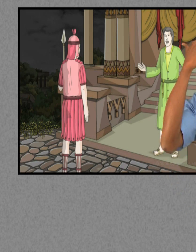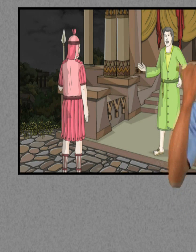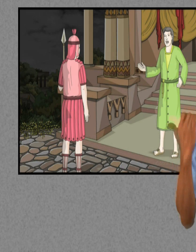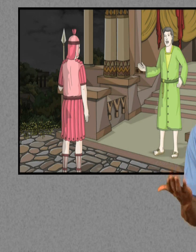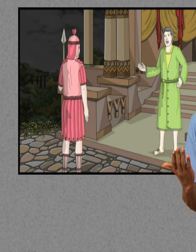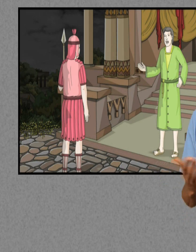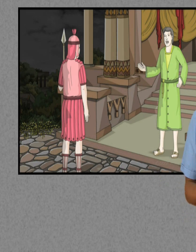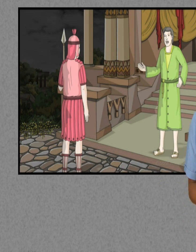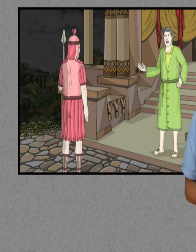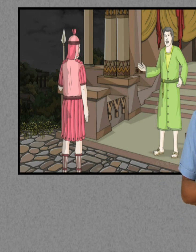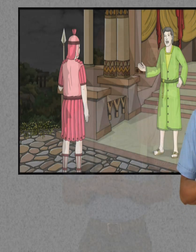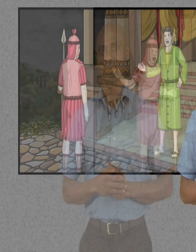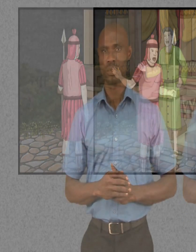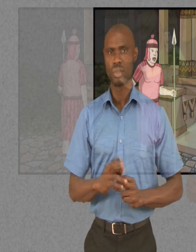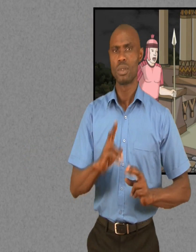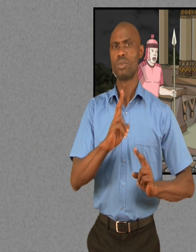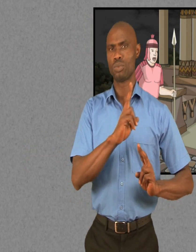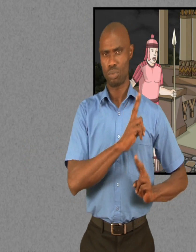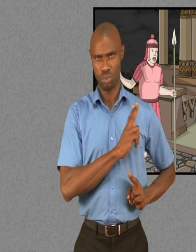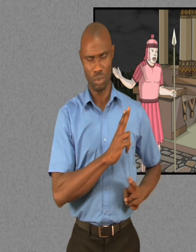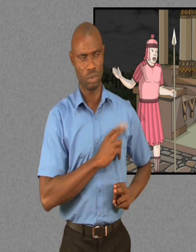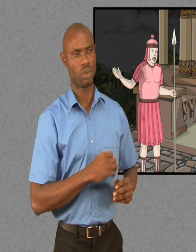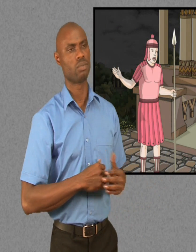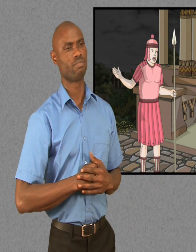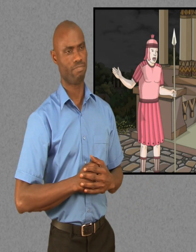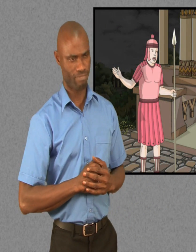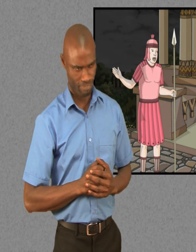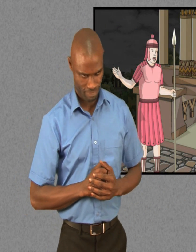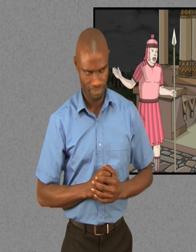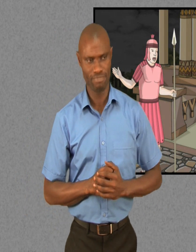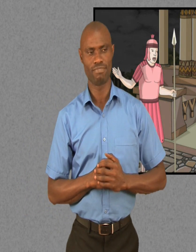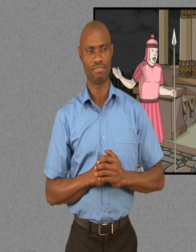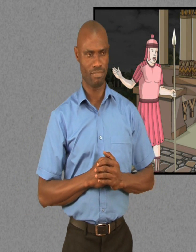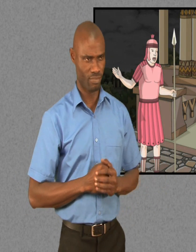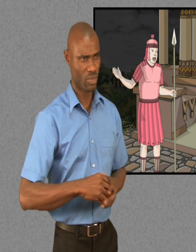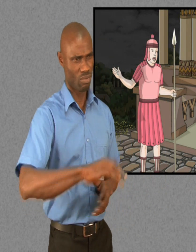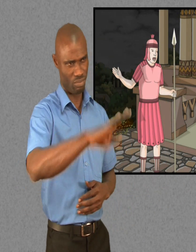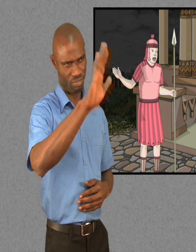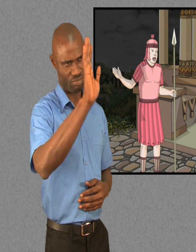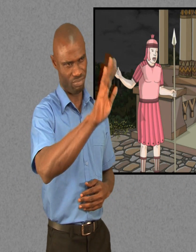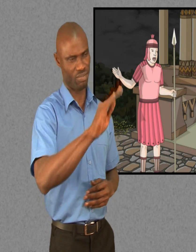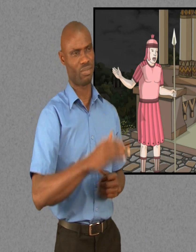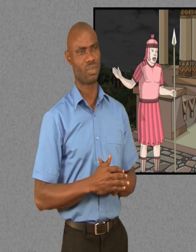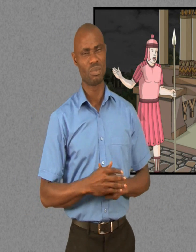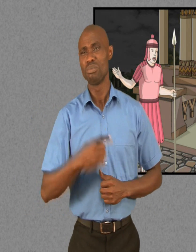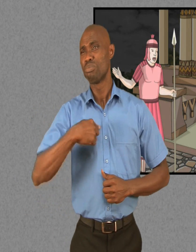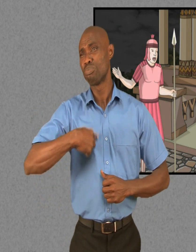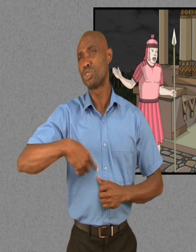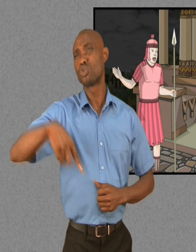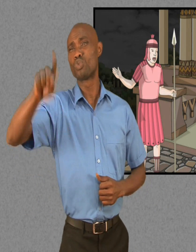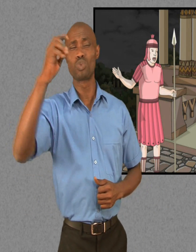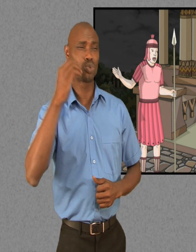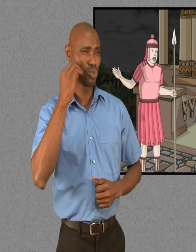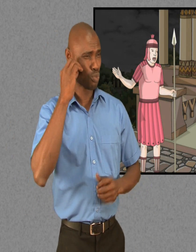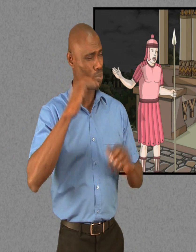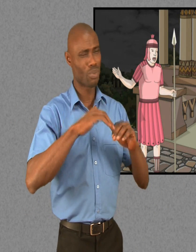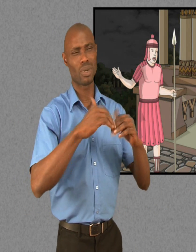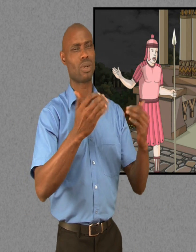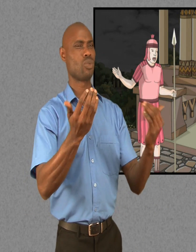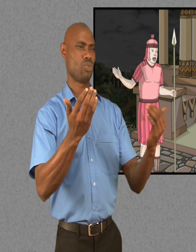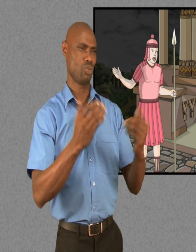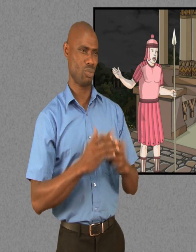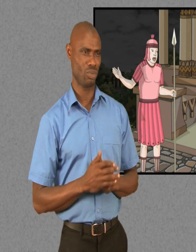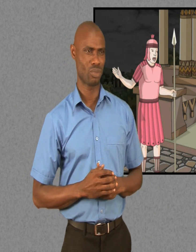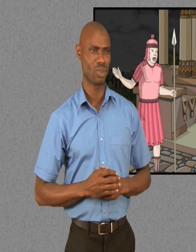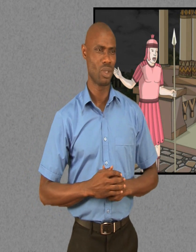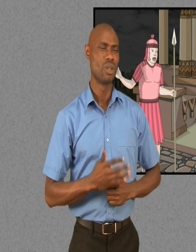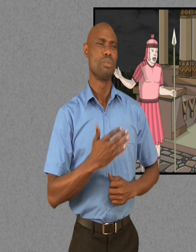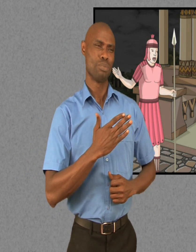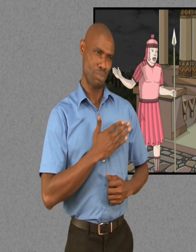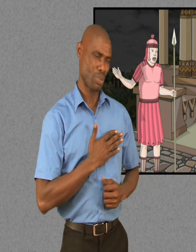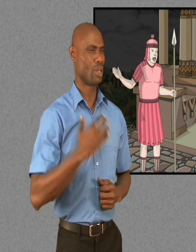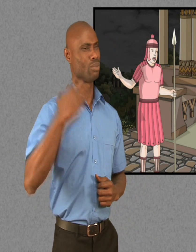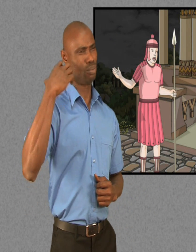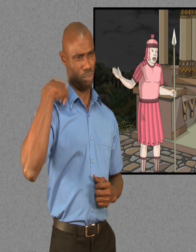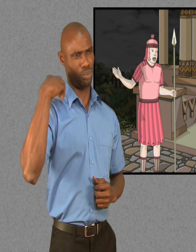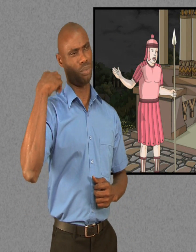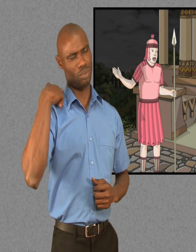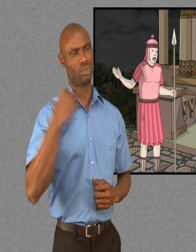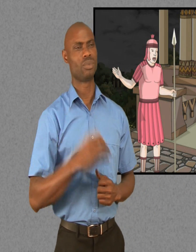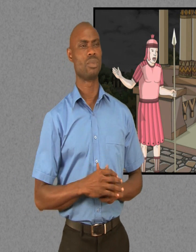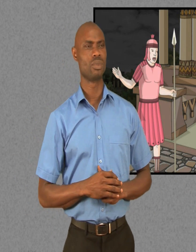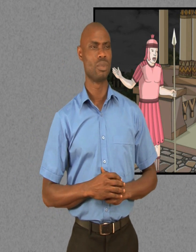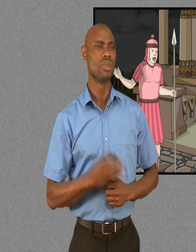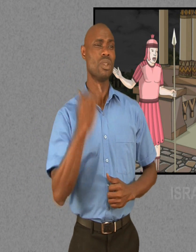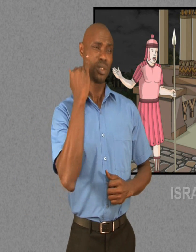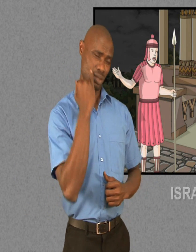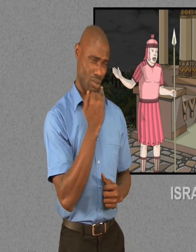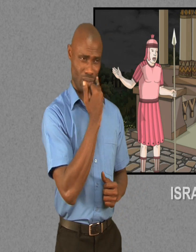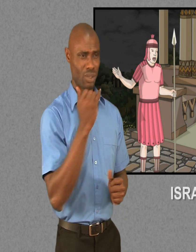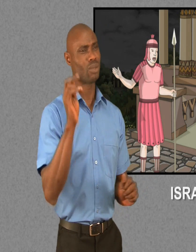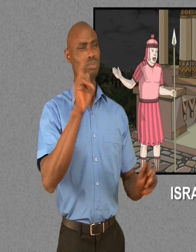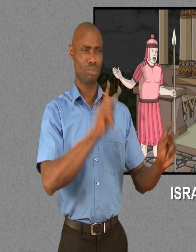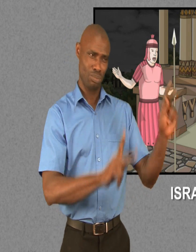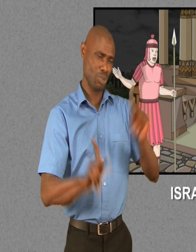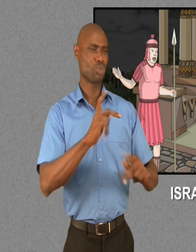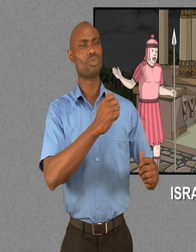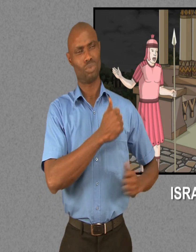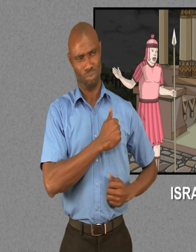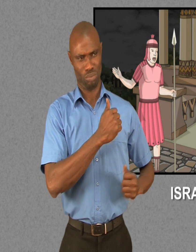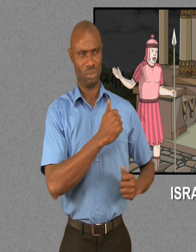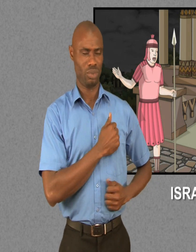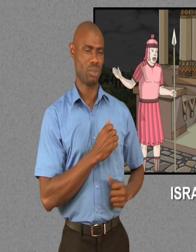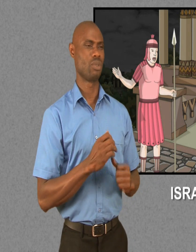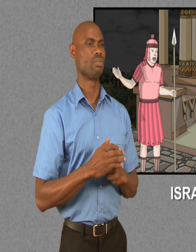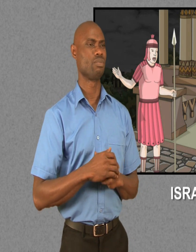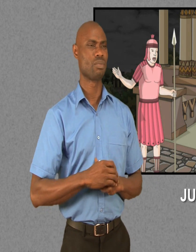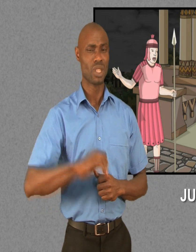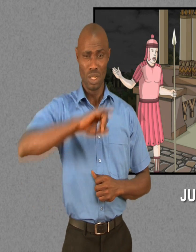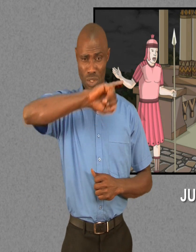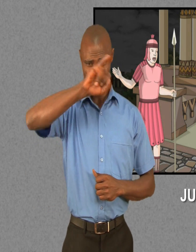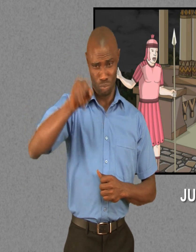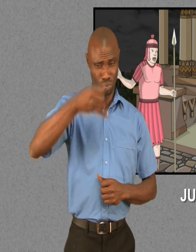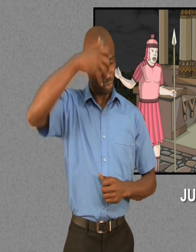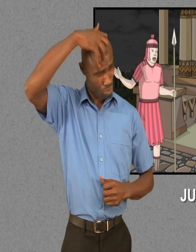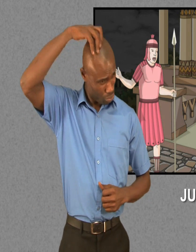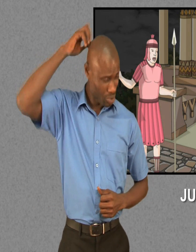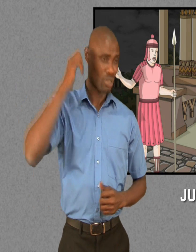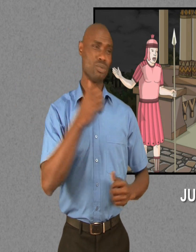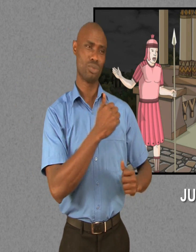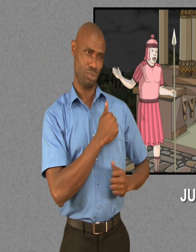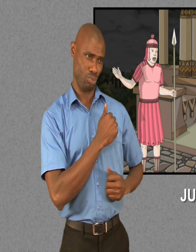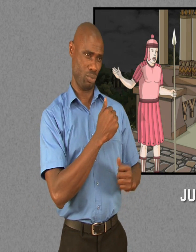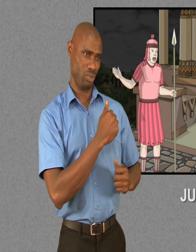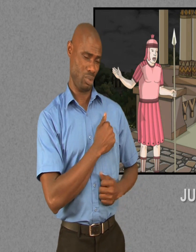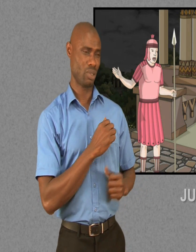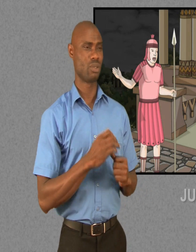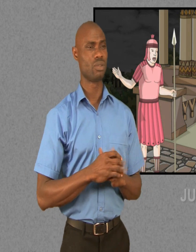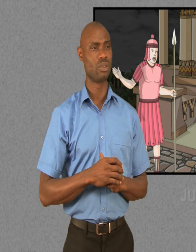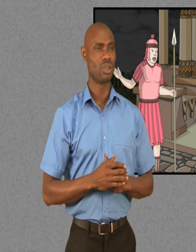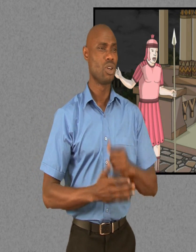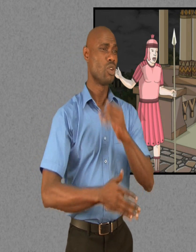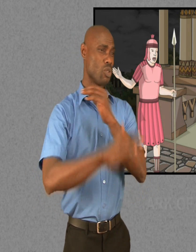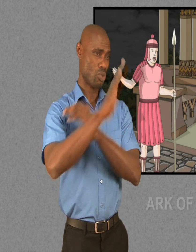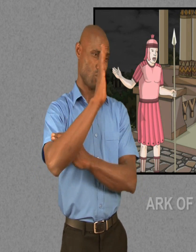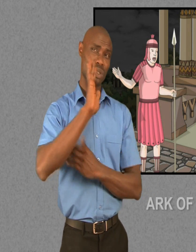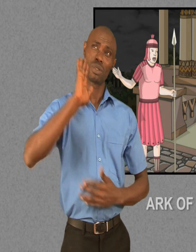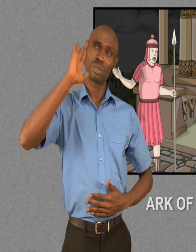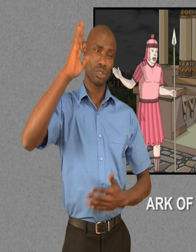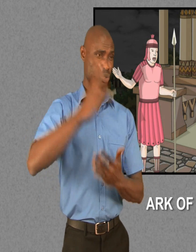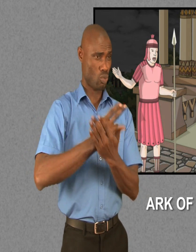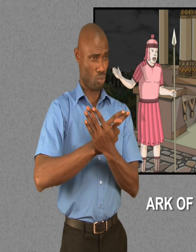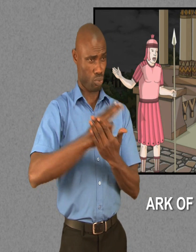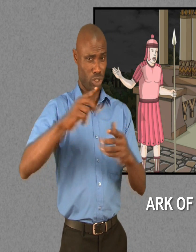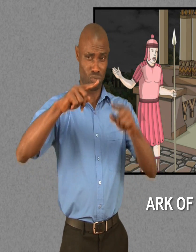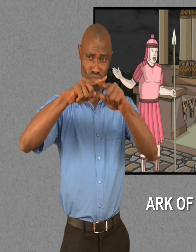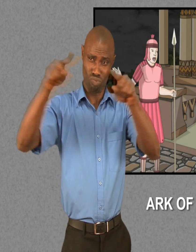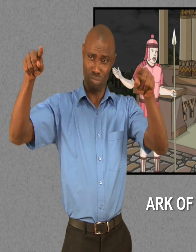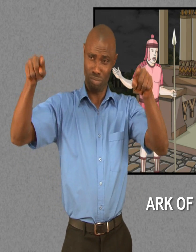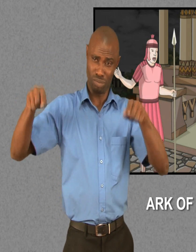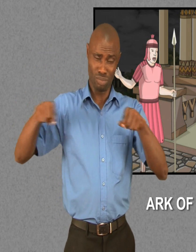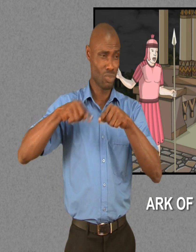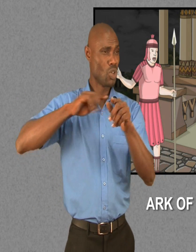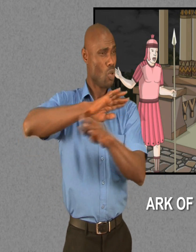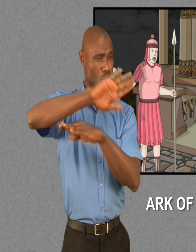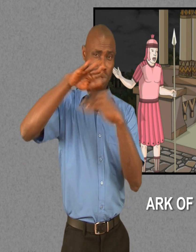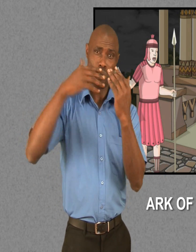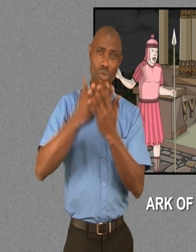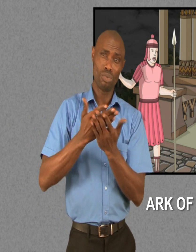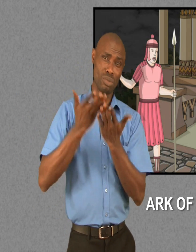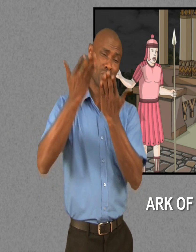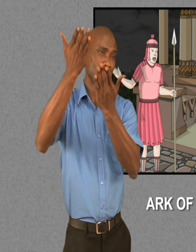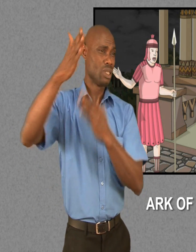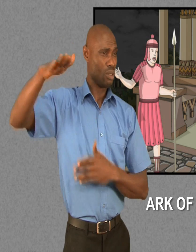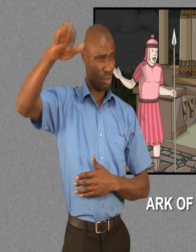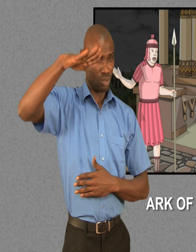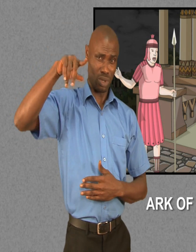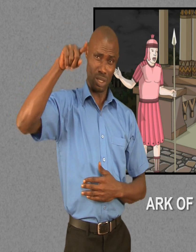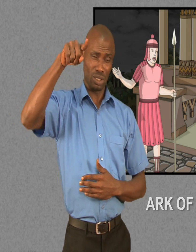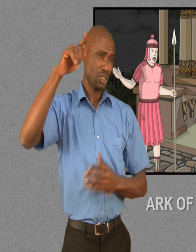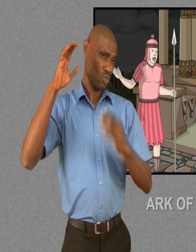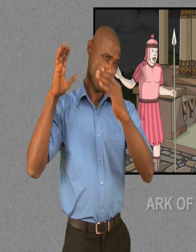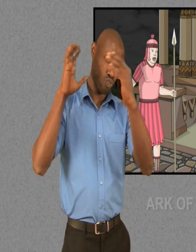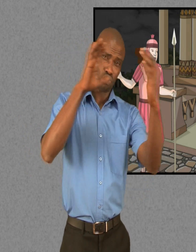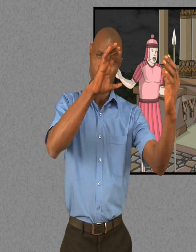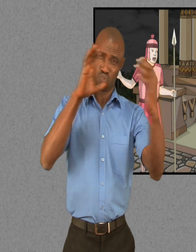Uriah answered, “The ark and Israel and Judah are dwelling in tents, and my master Joab and his soldiers are camped in the open field.